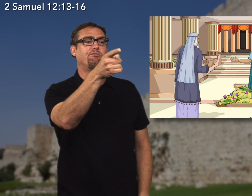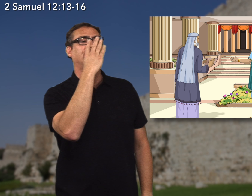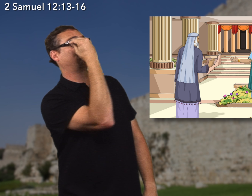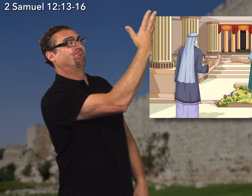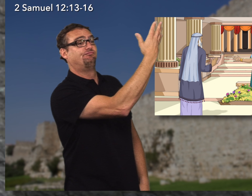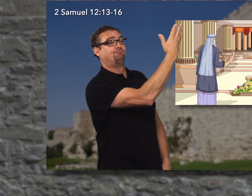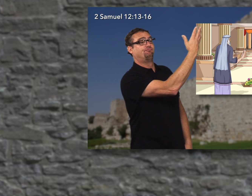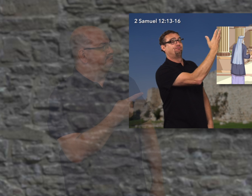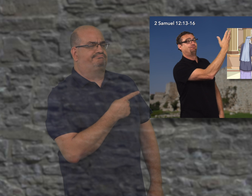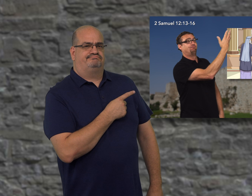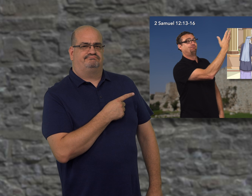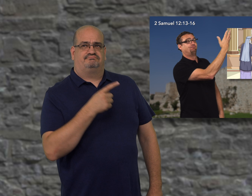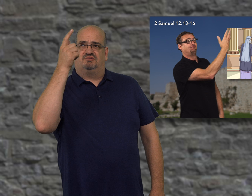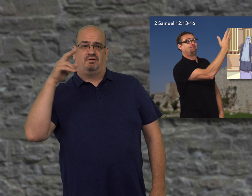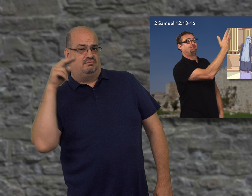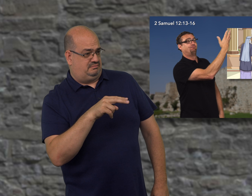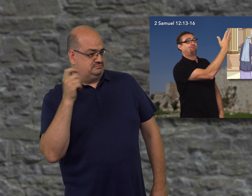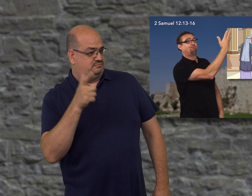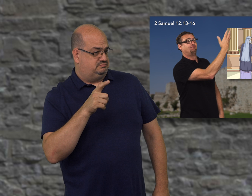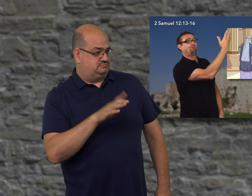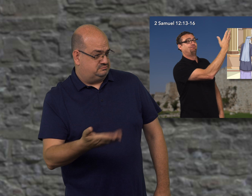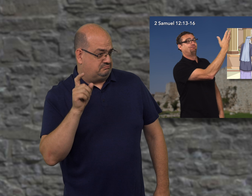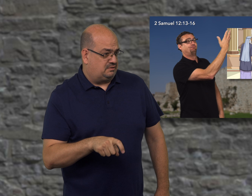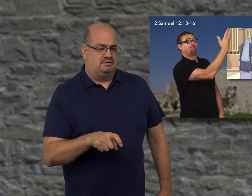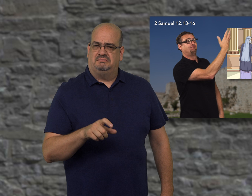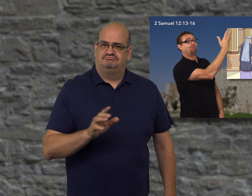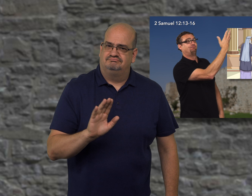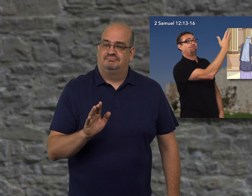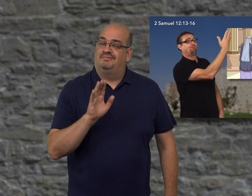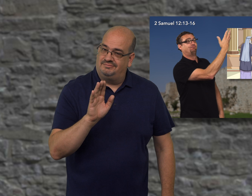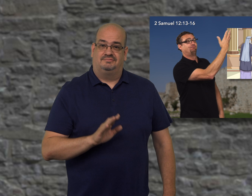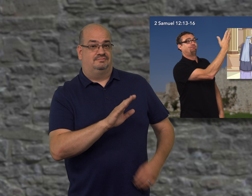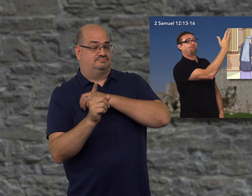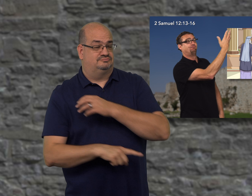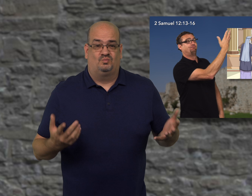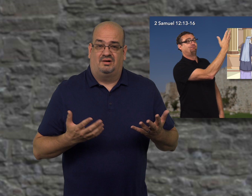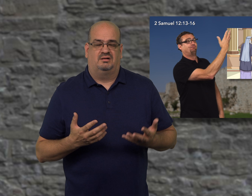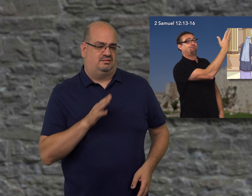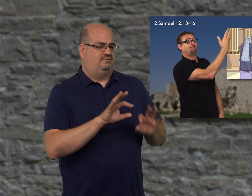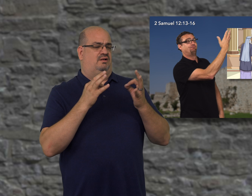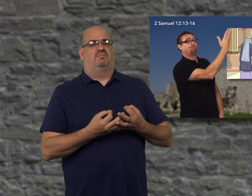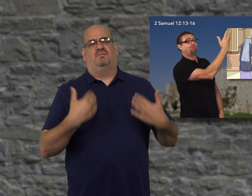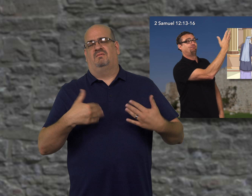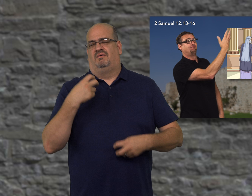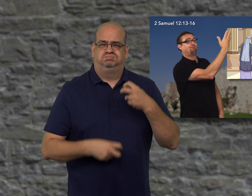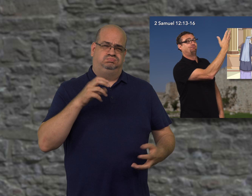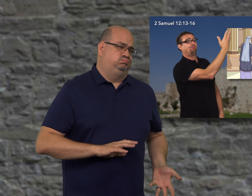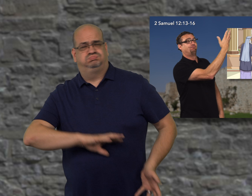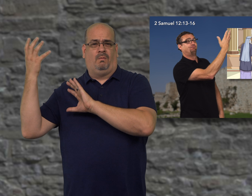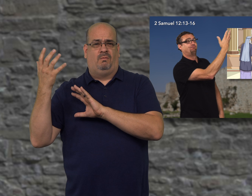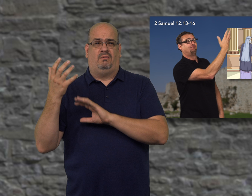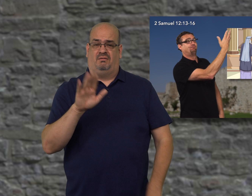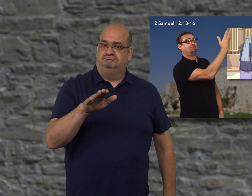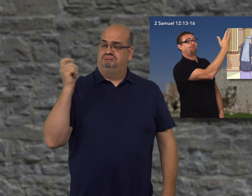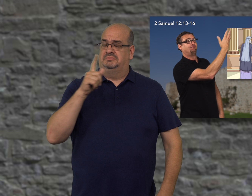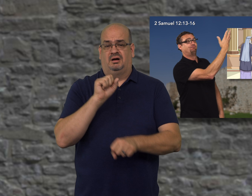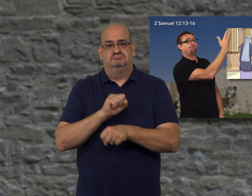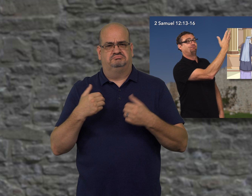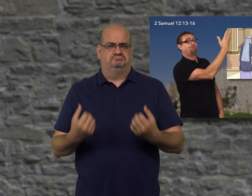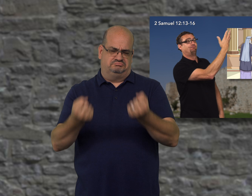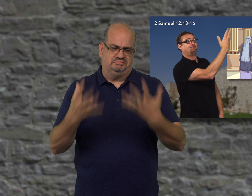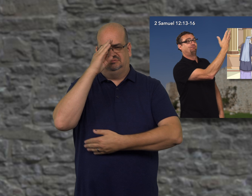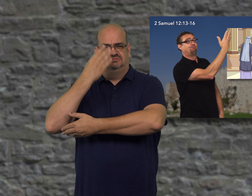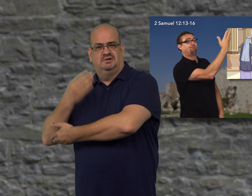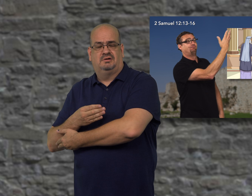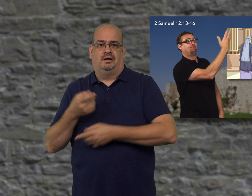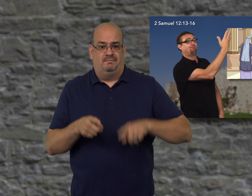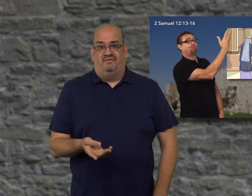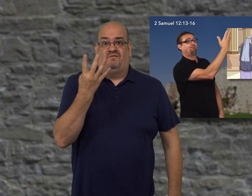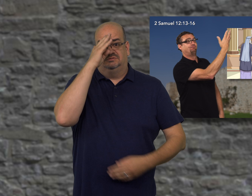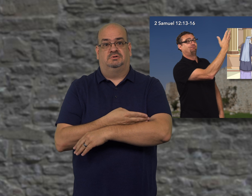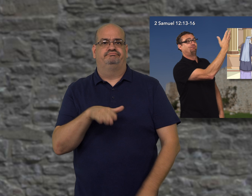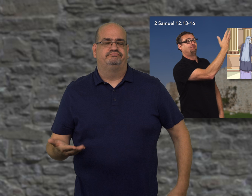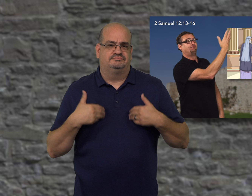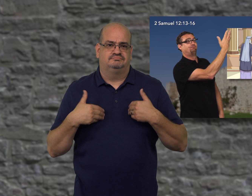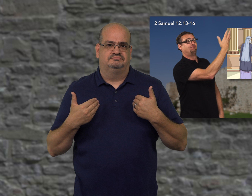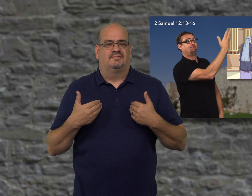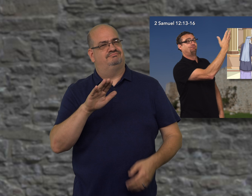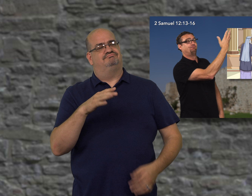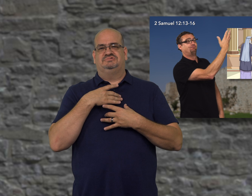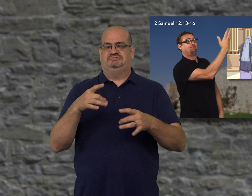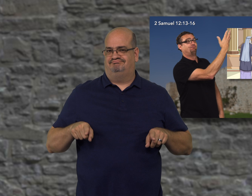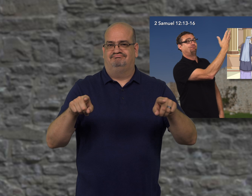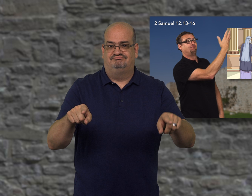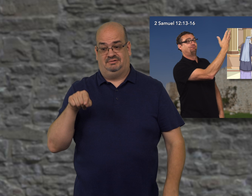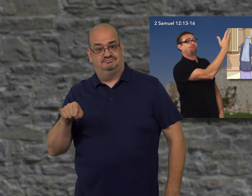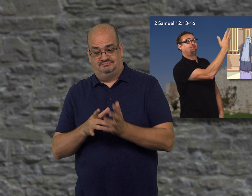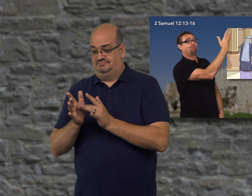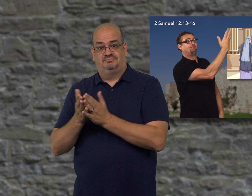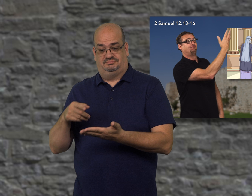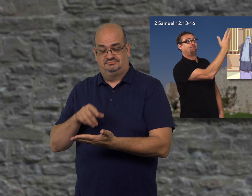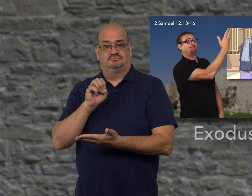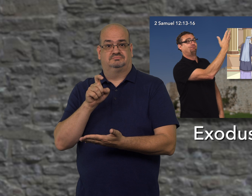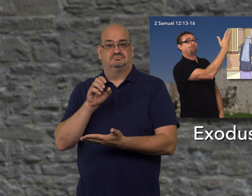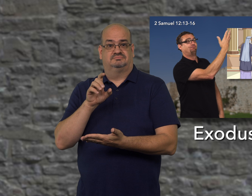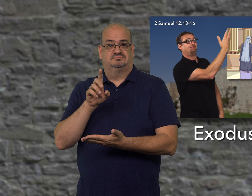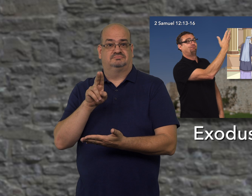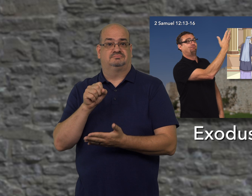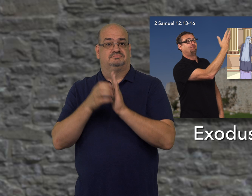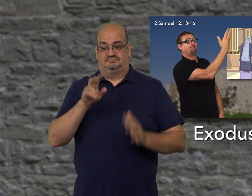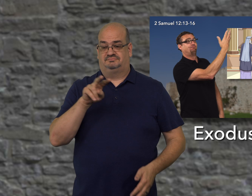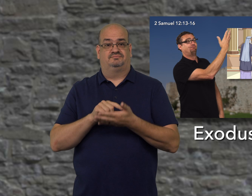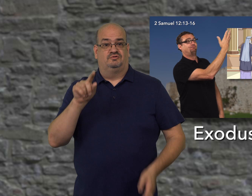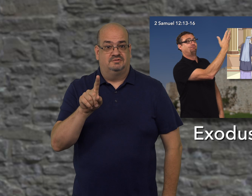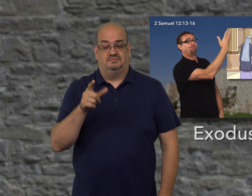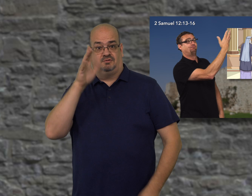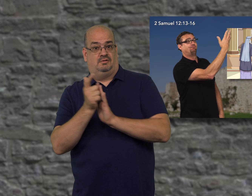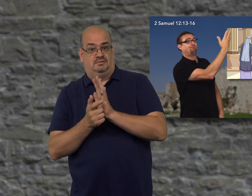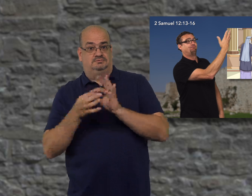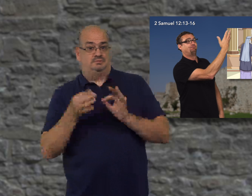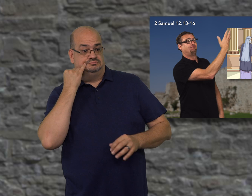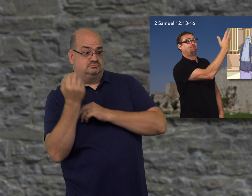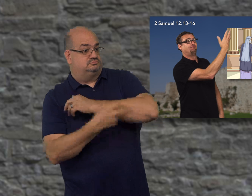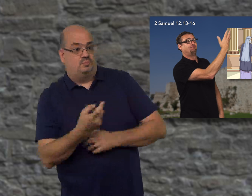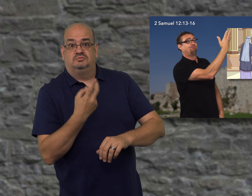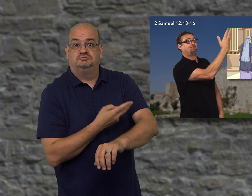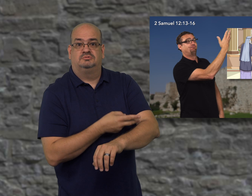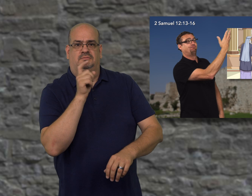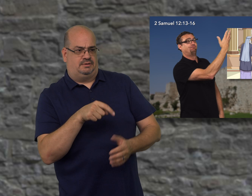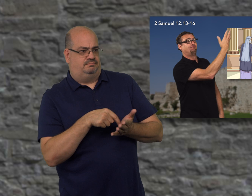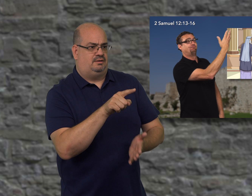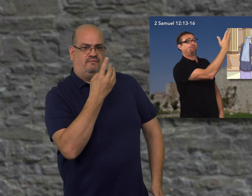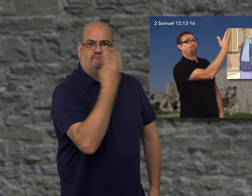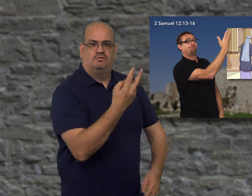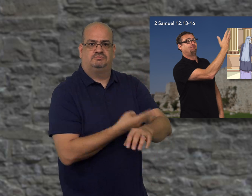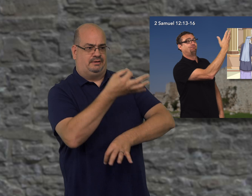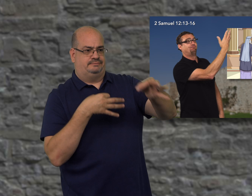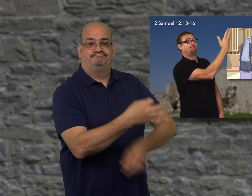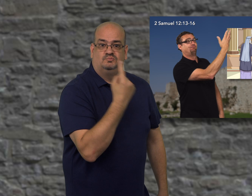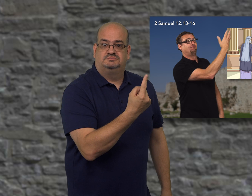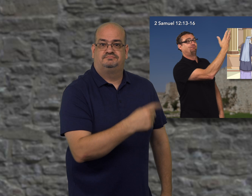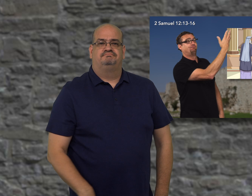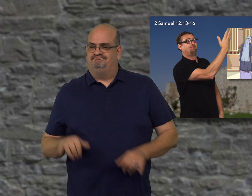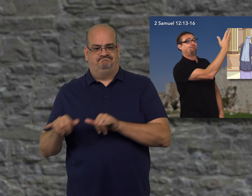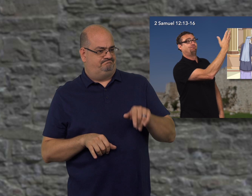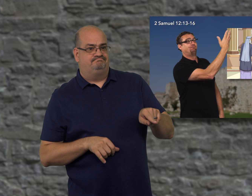“The LORD has taken away your sin,” Nathan replied. “You will not die.